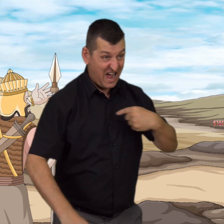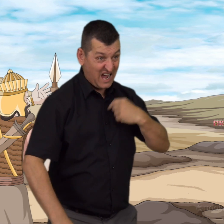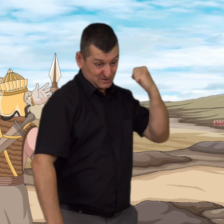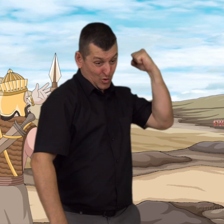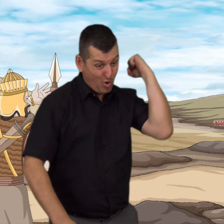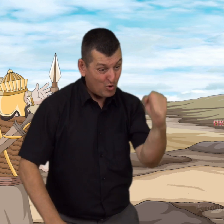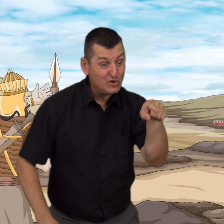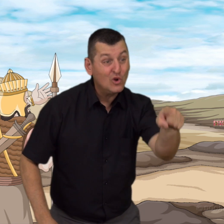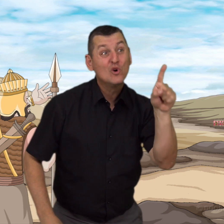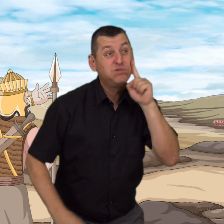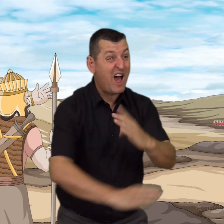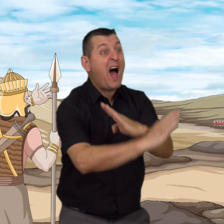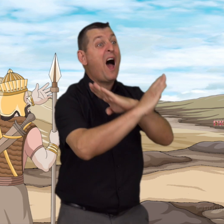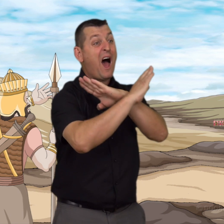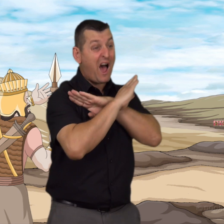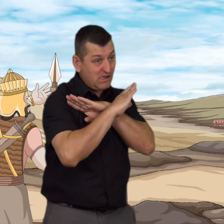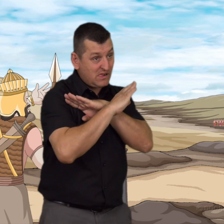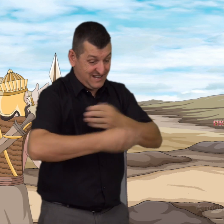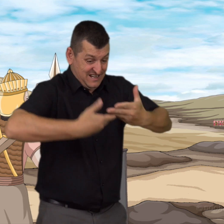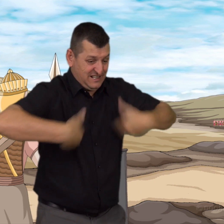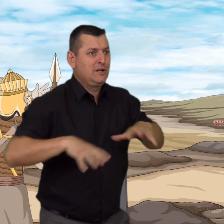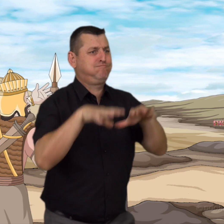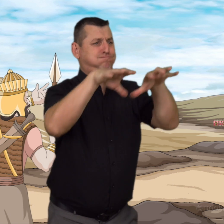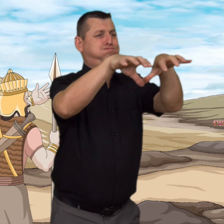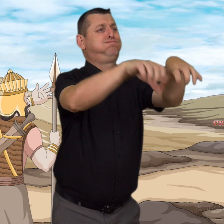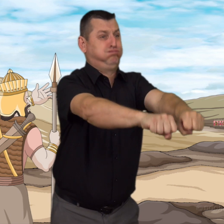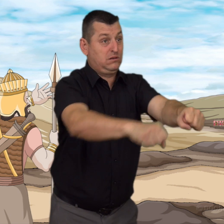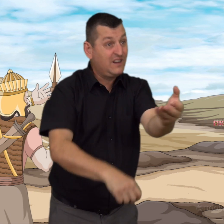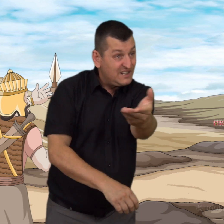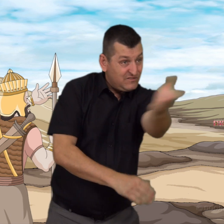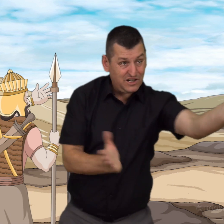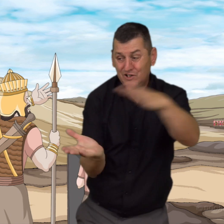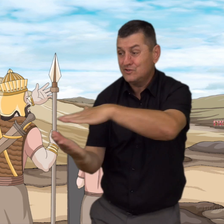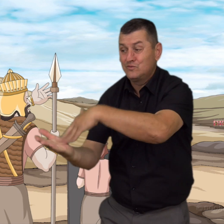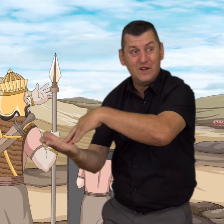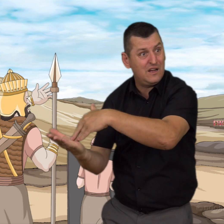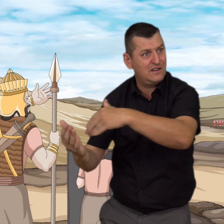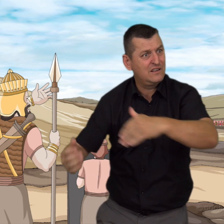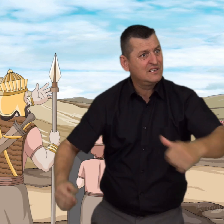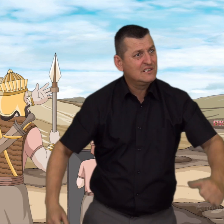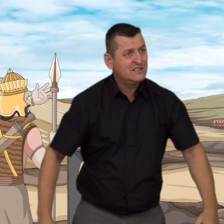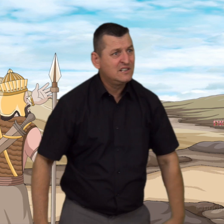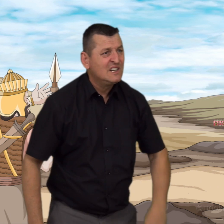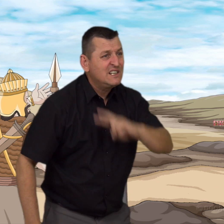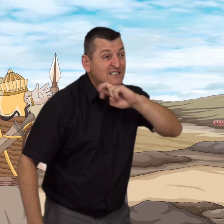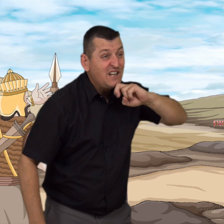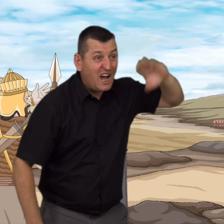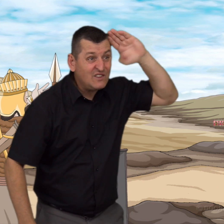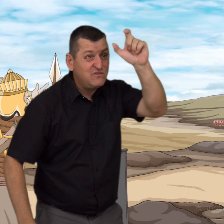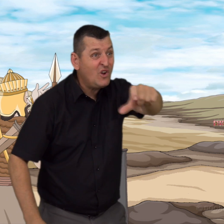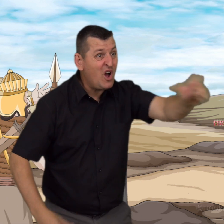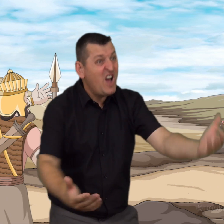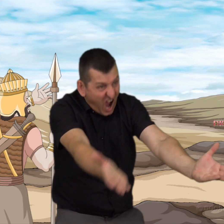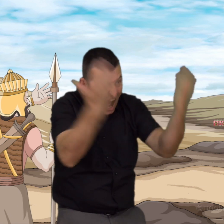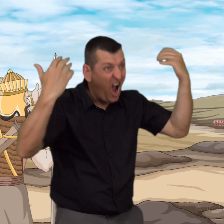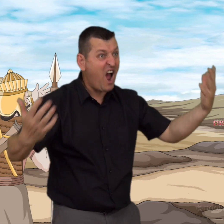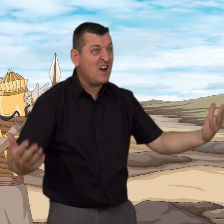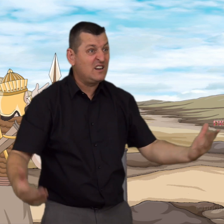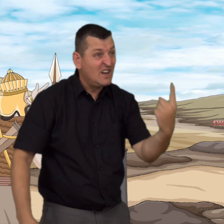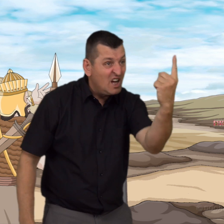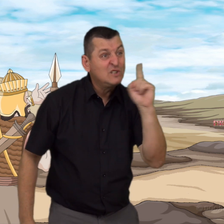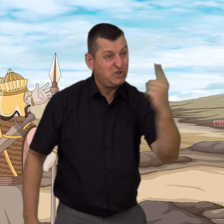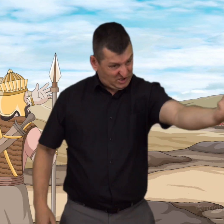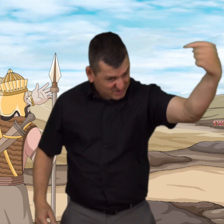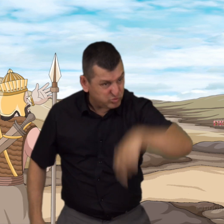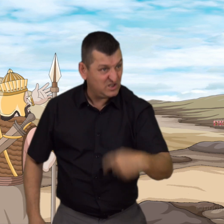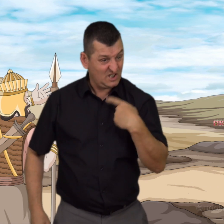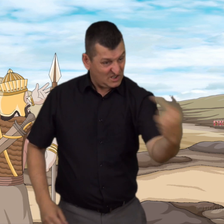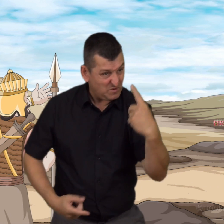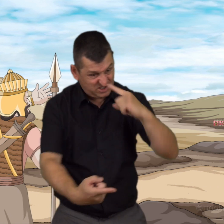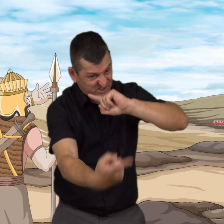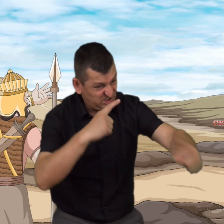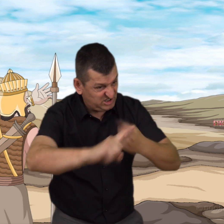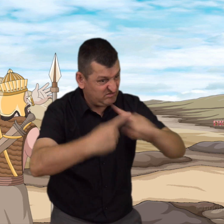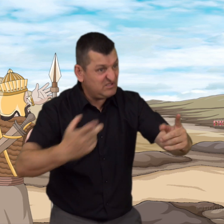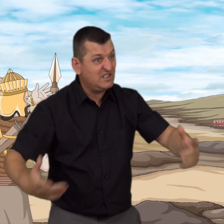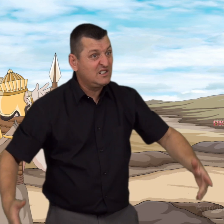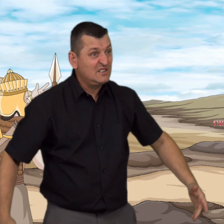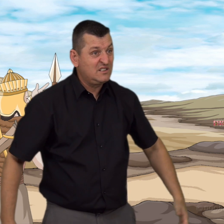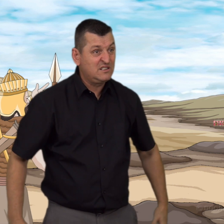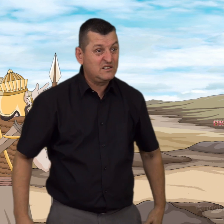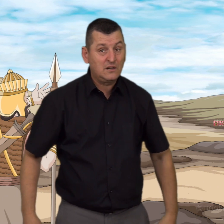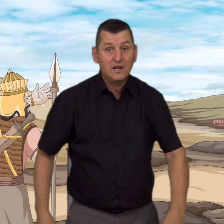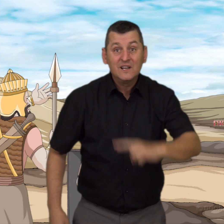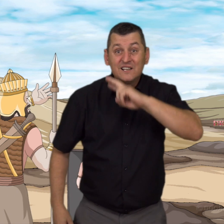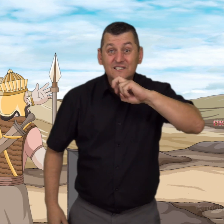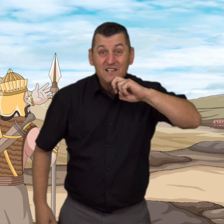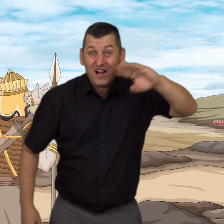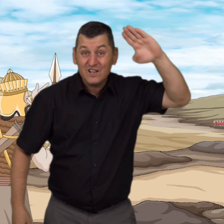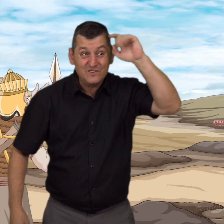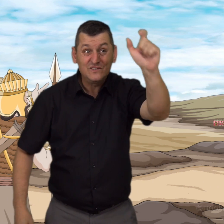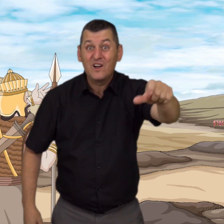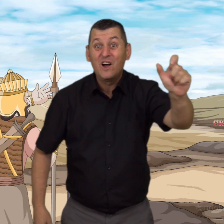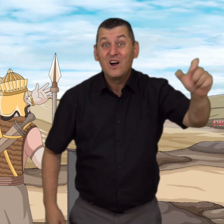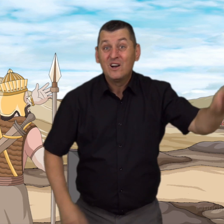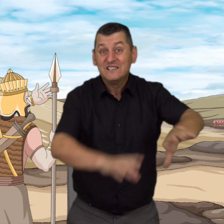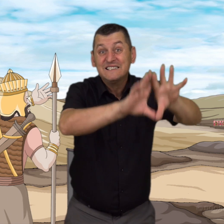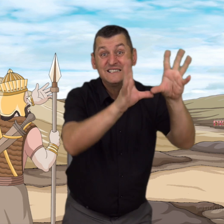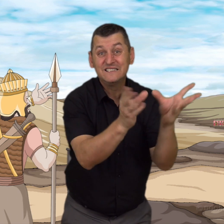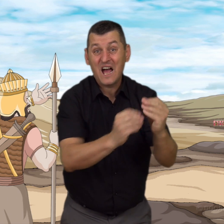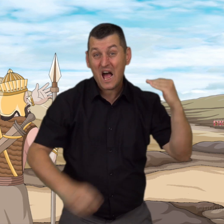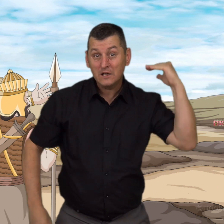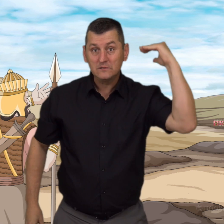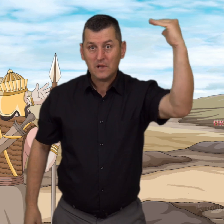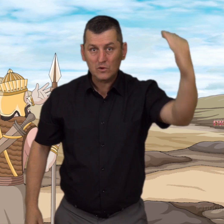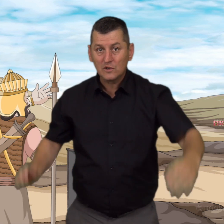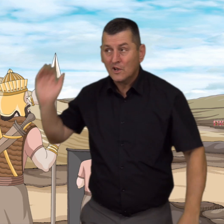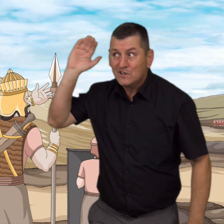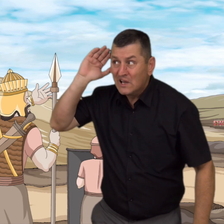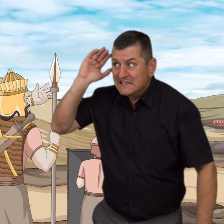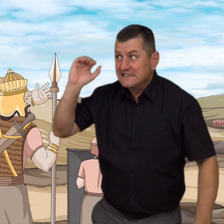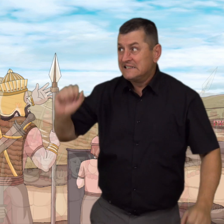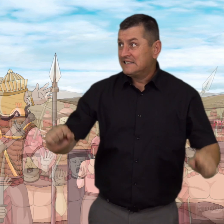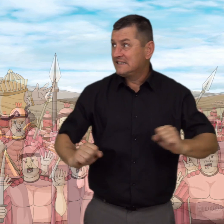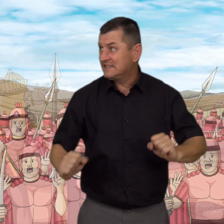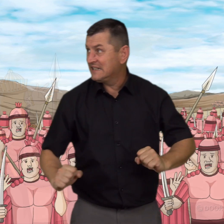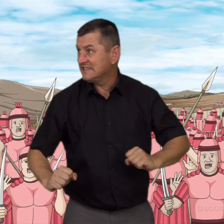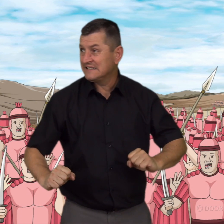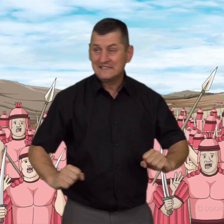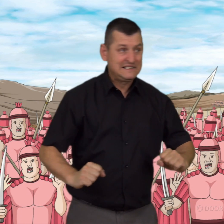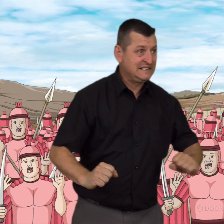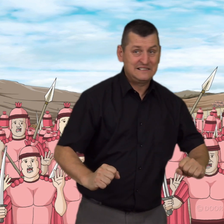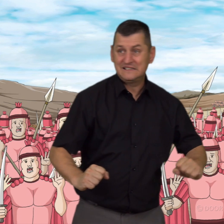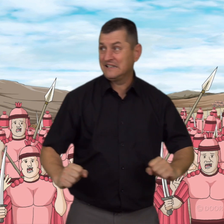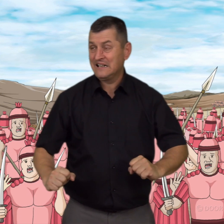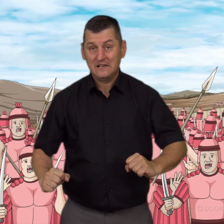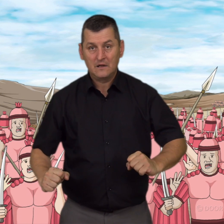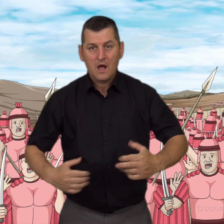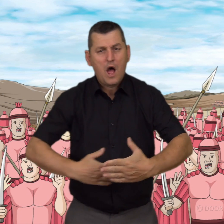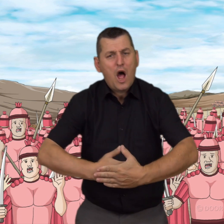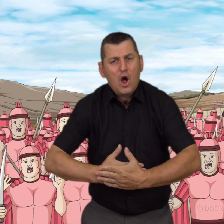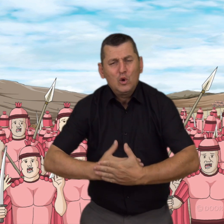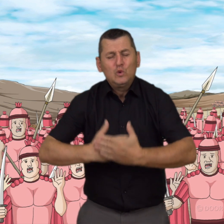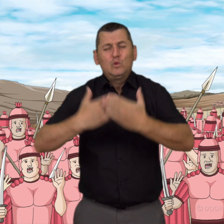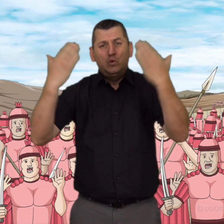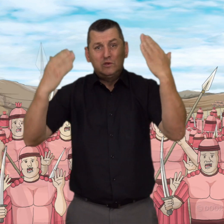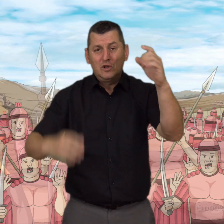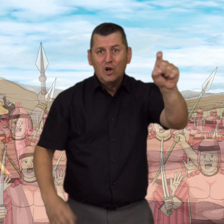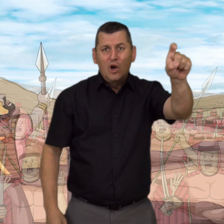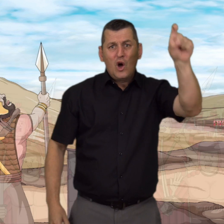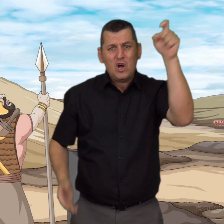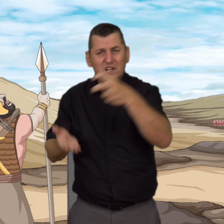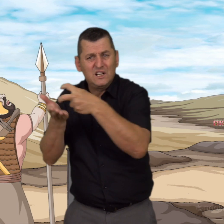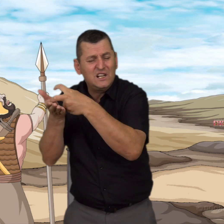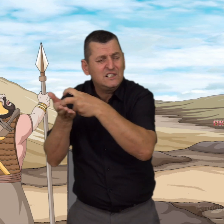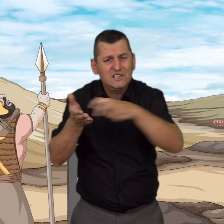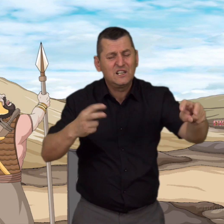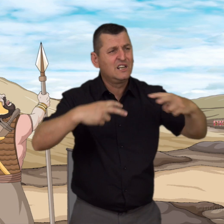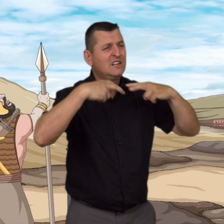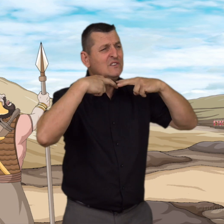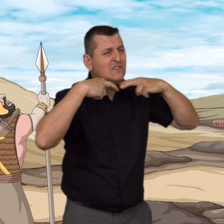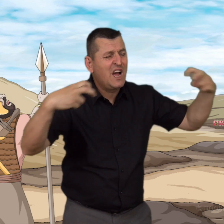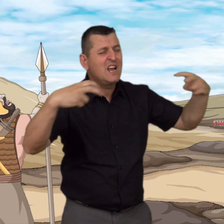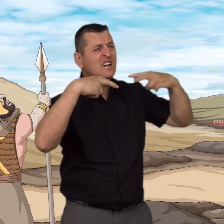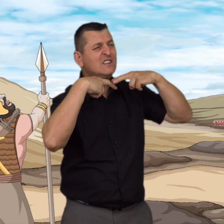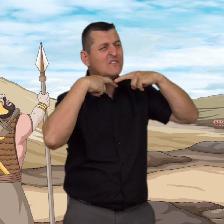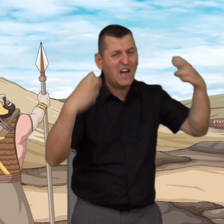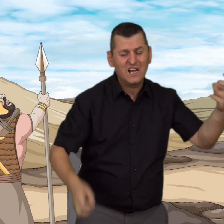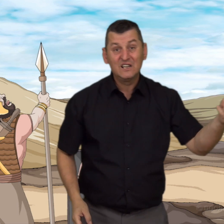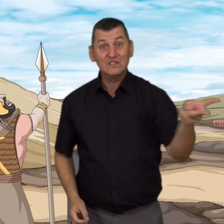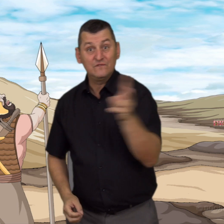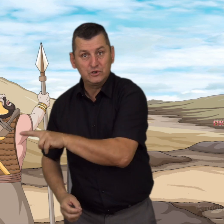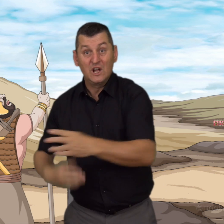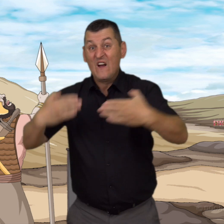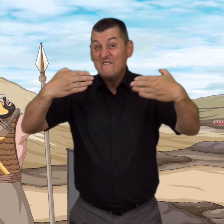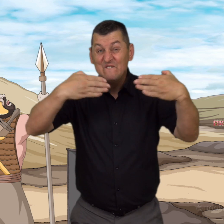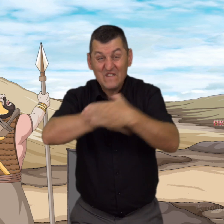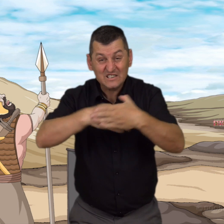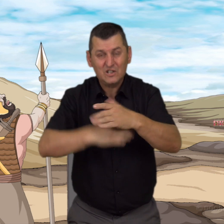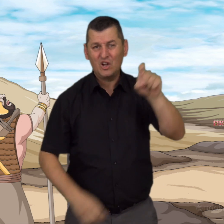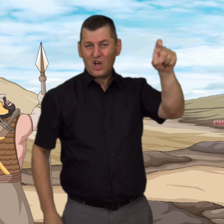But if I prevail against him and kill him, then you shall be our servants and labor for us.” Then the Philistine said, “I defy the ranks of Israel this day!